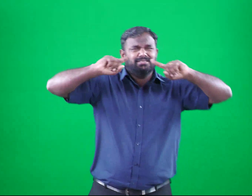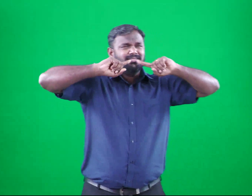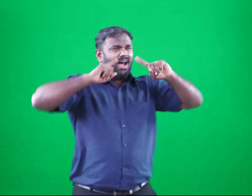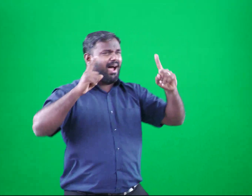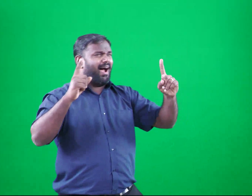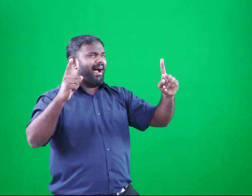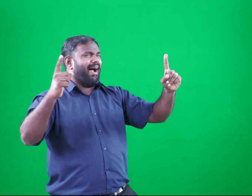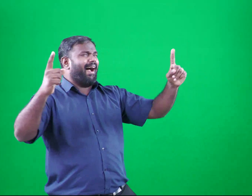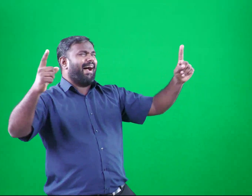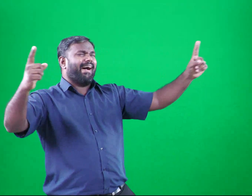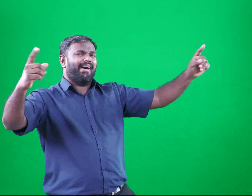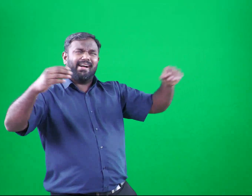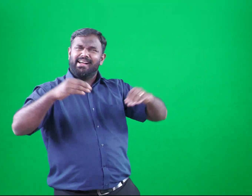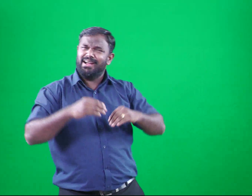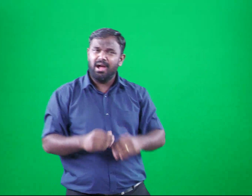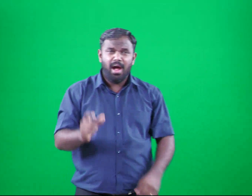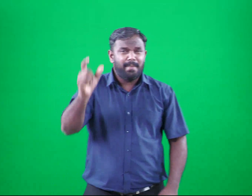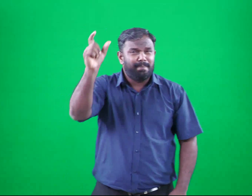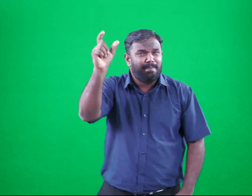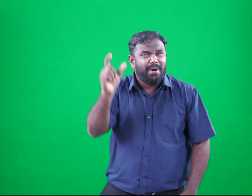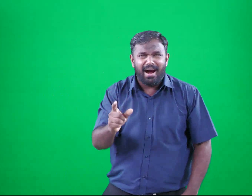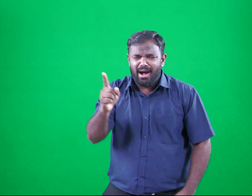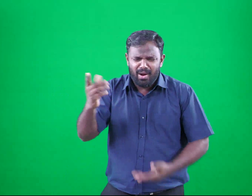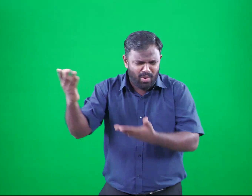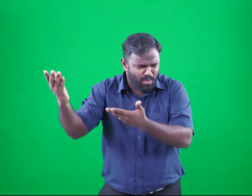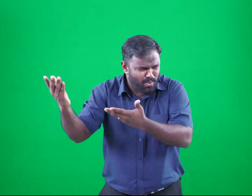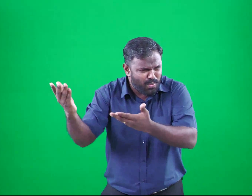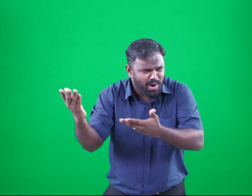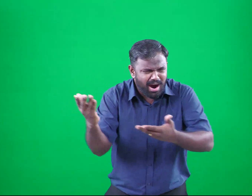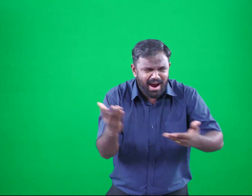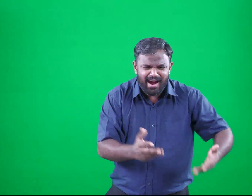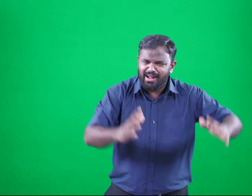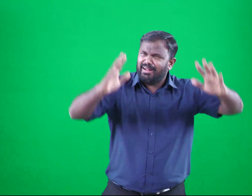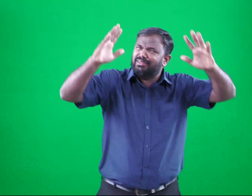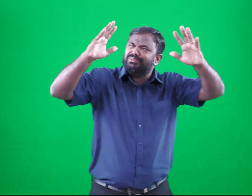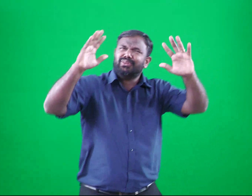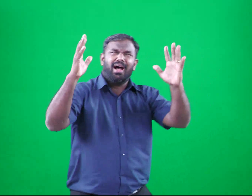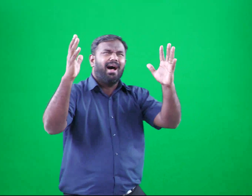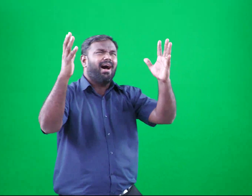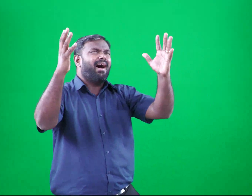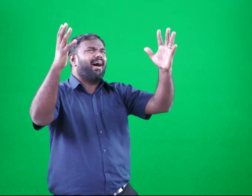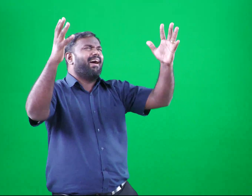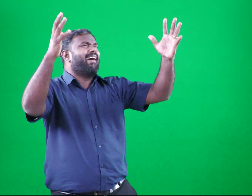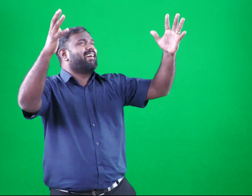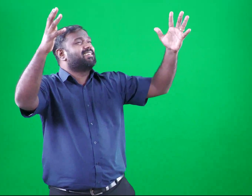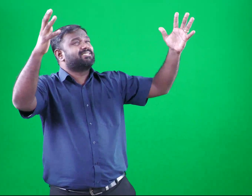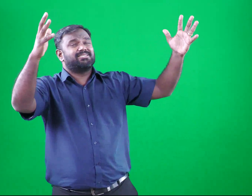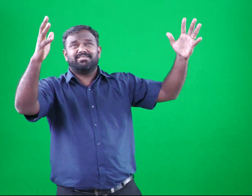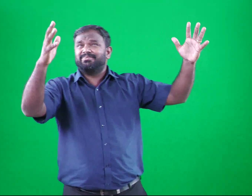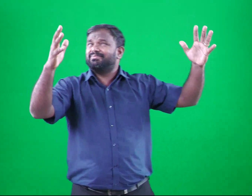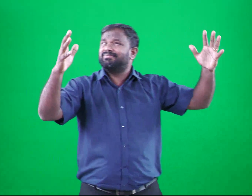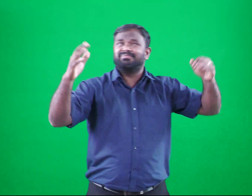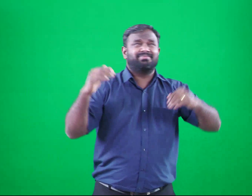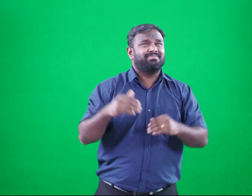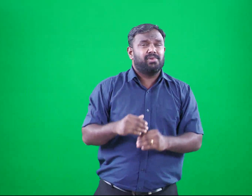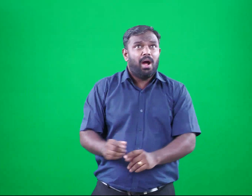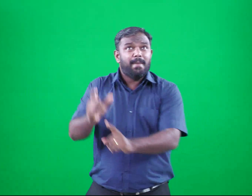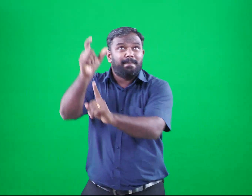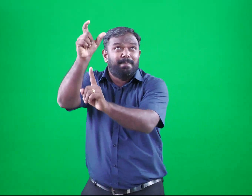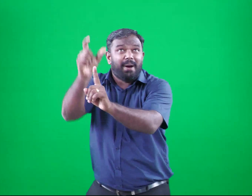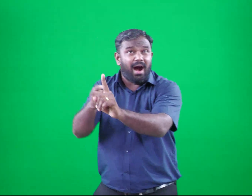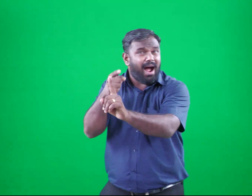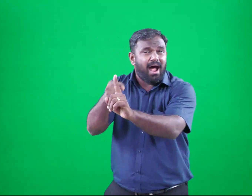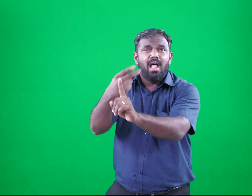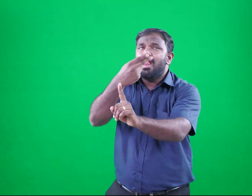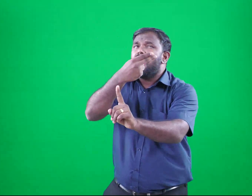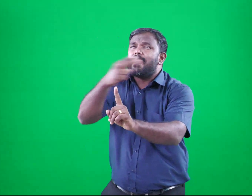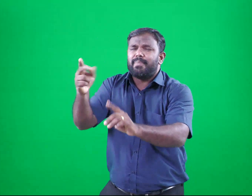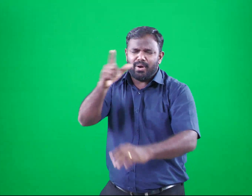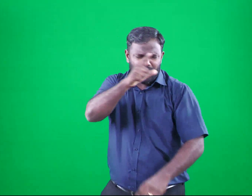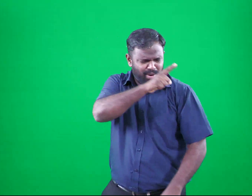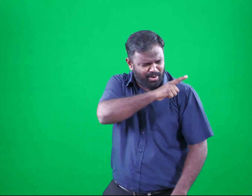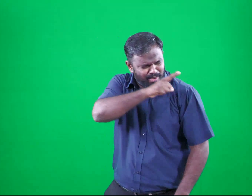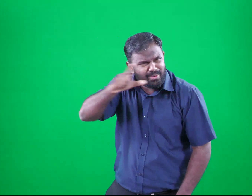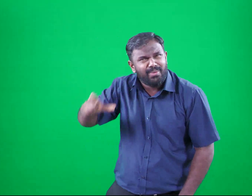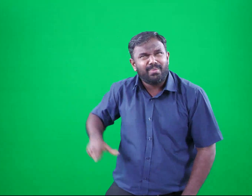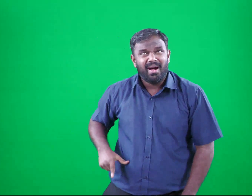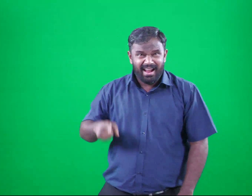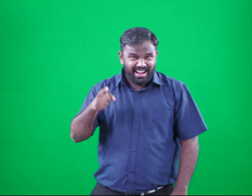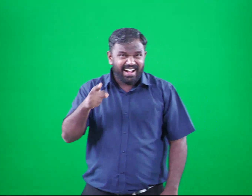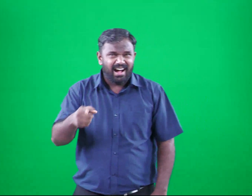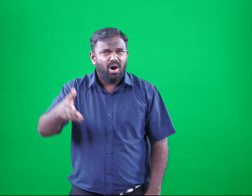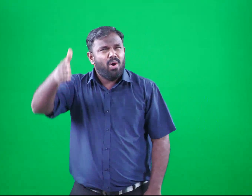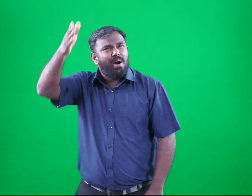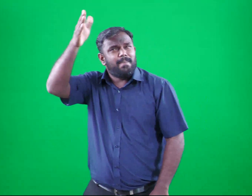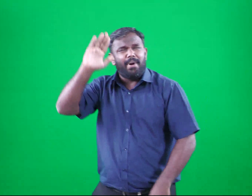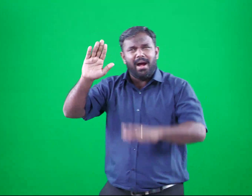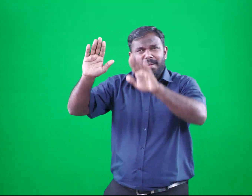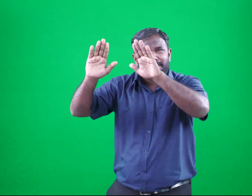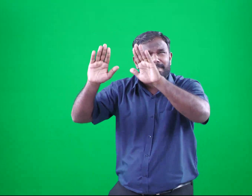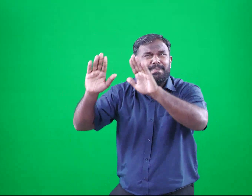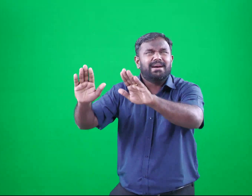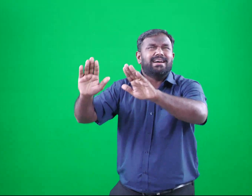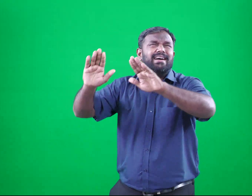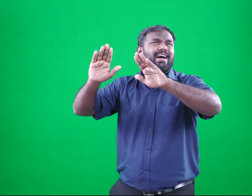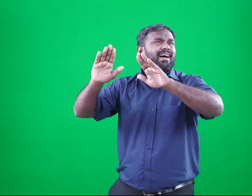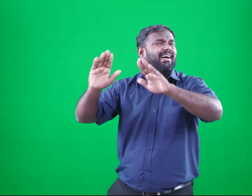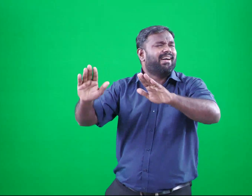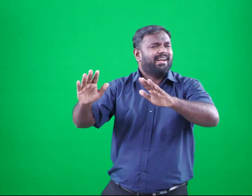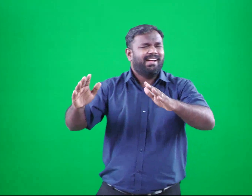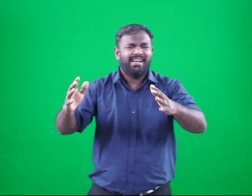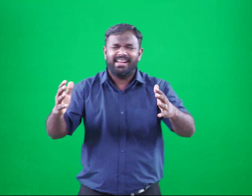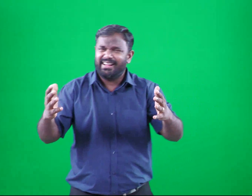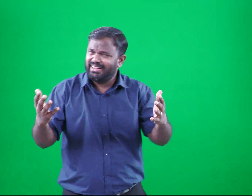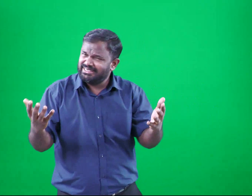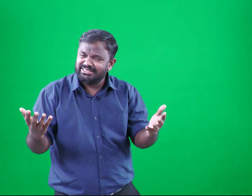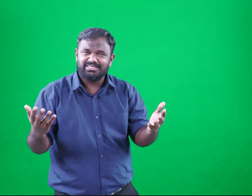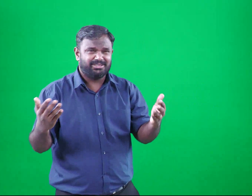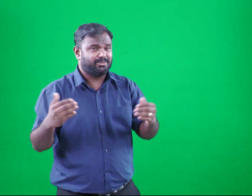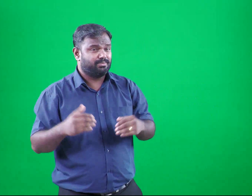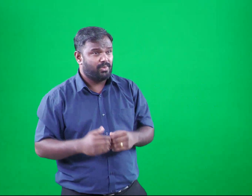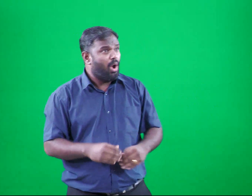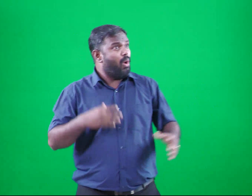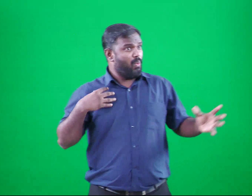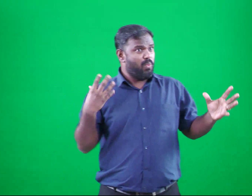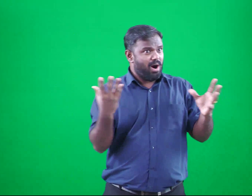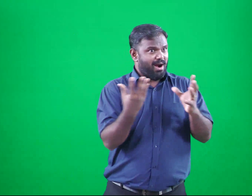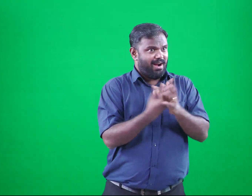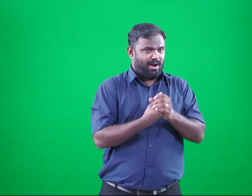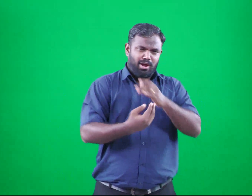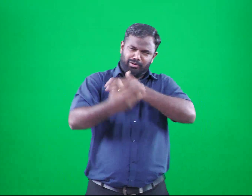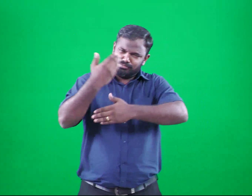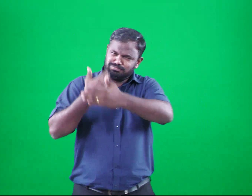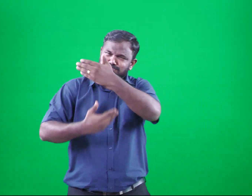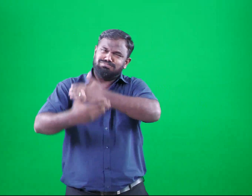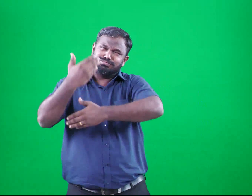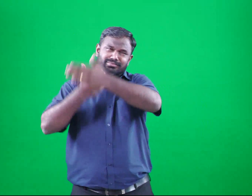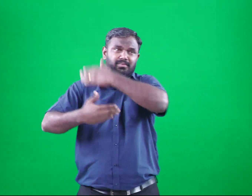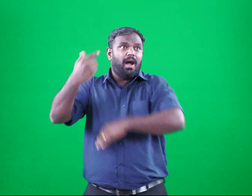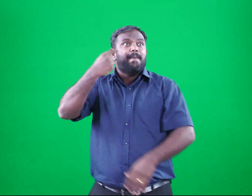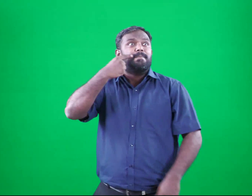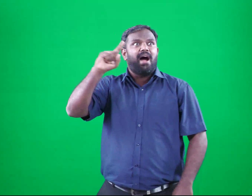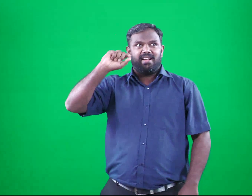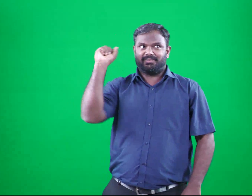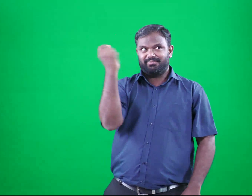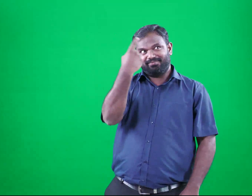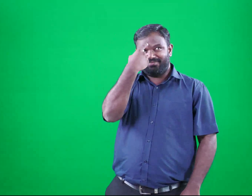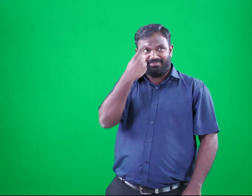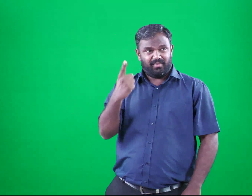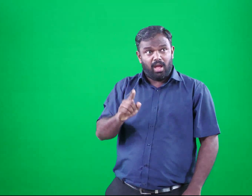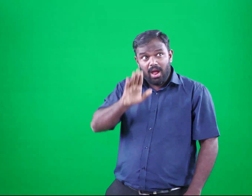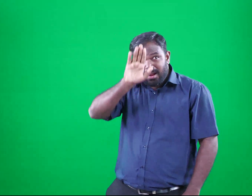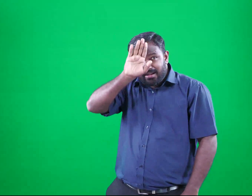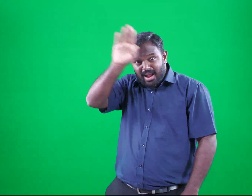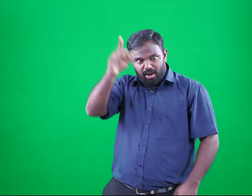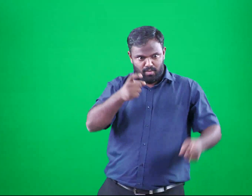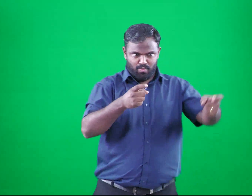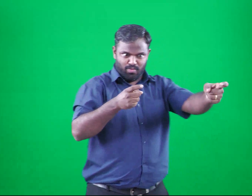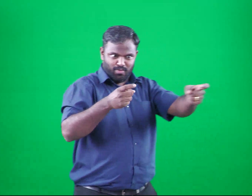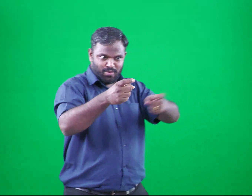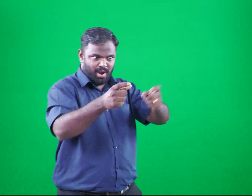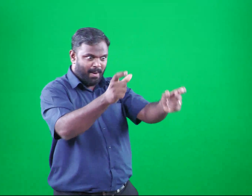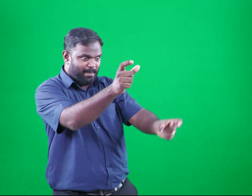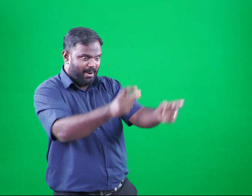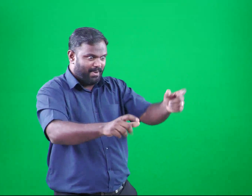"Blessed is He who comes in the name of the Lord!"